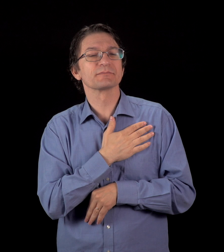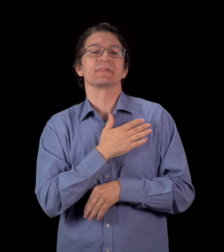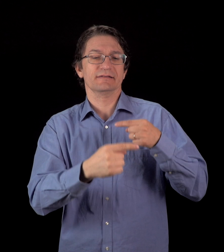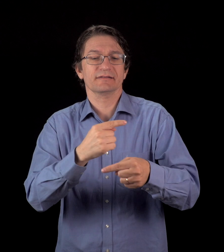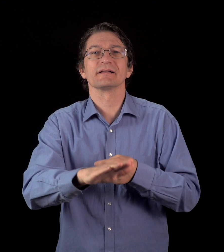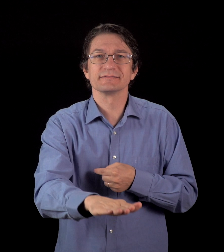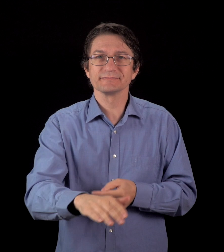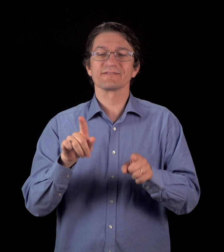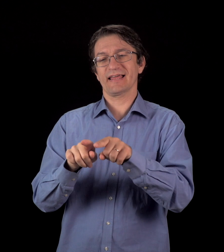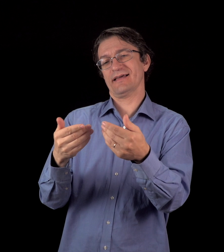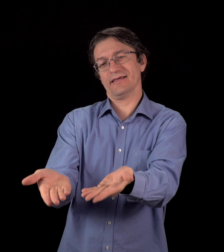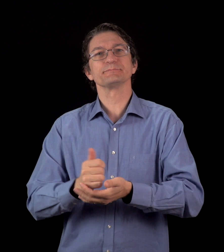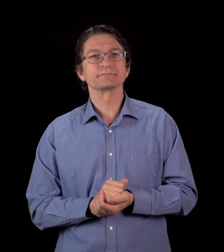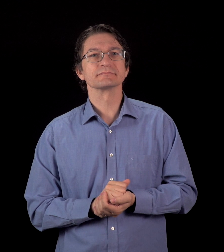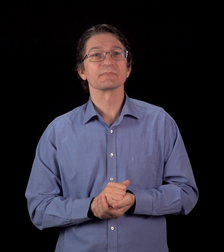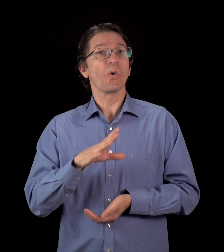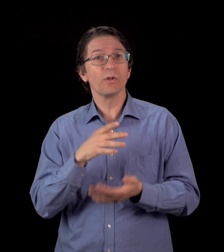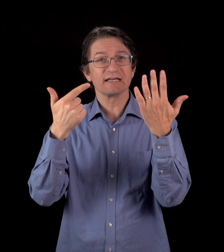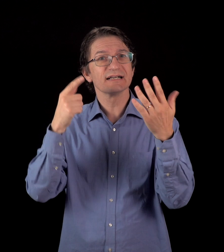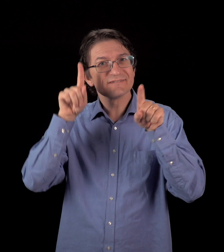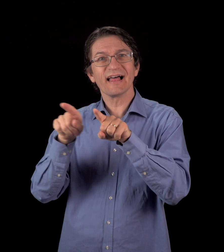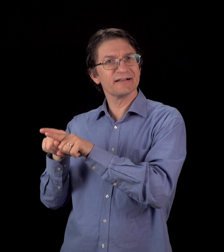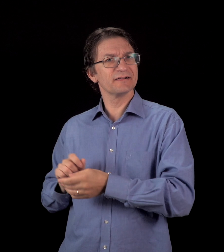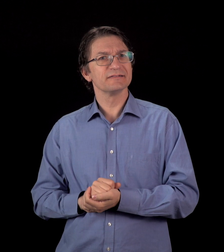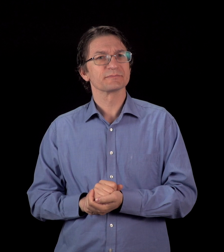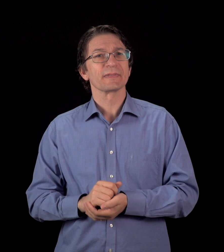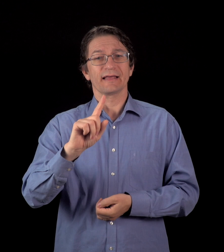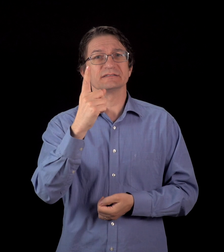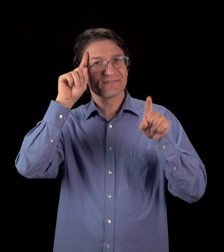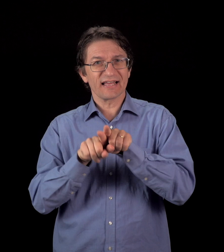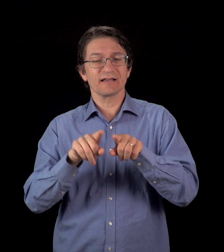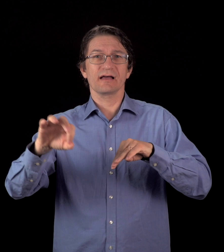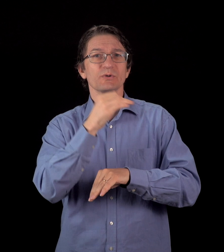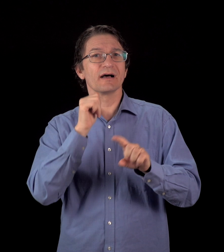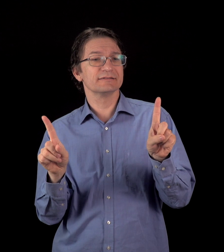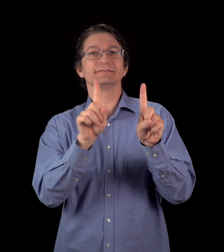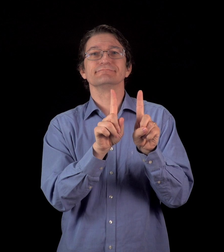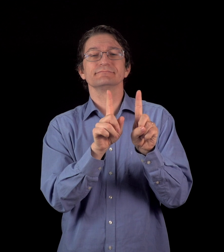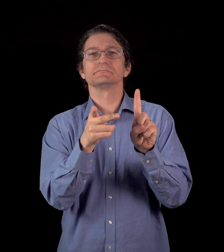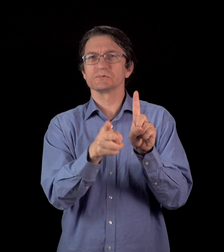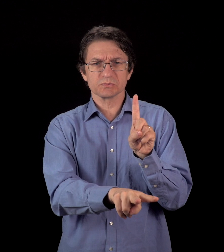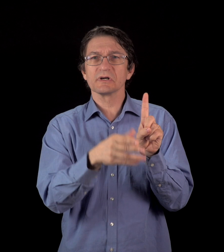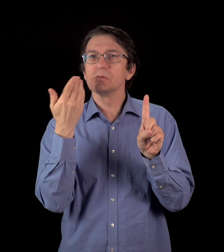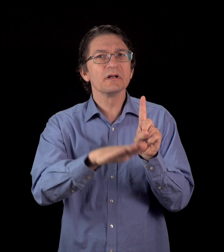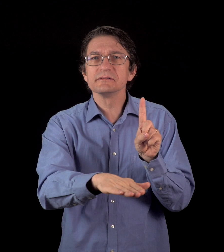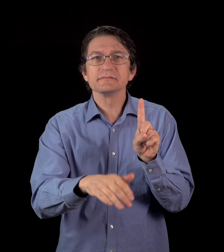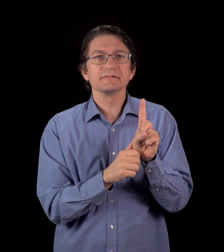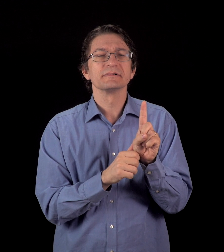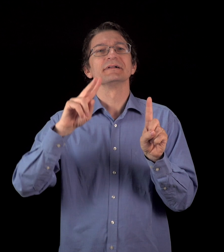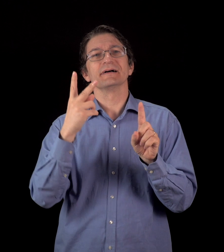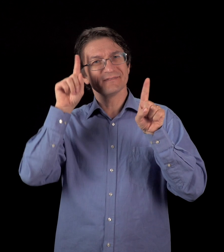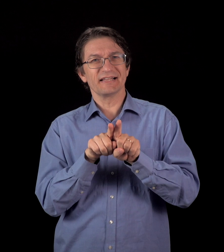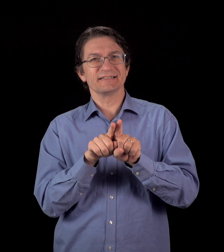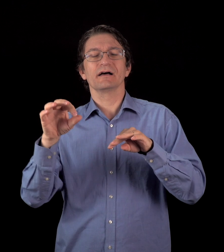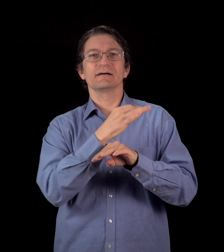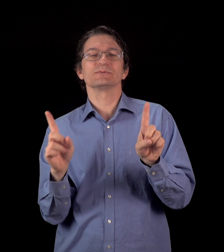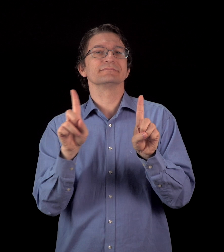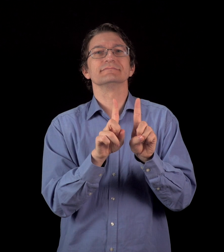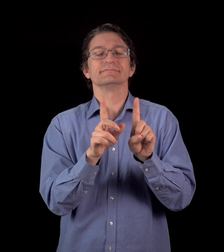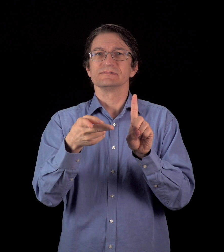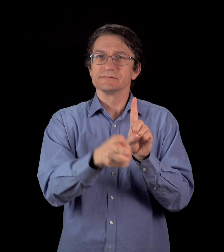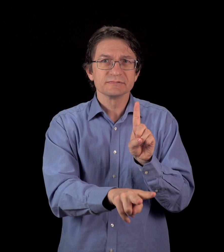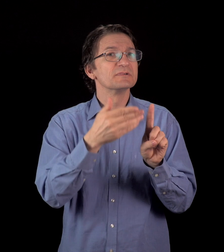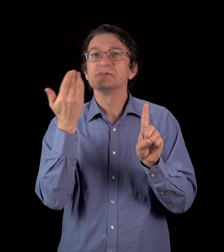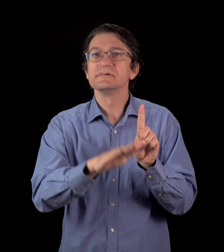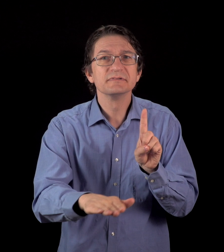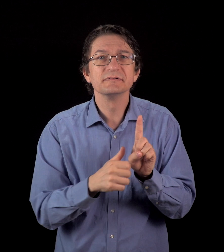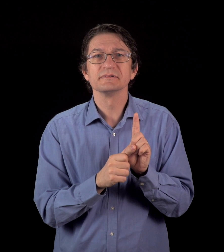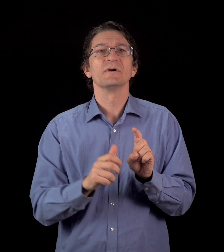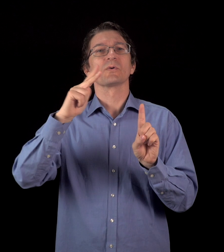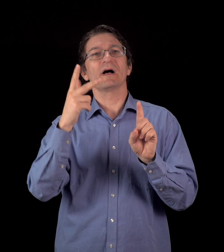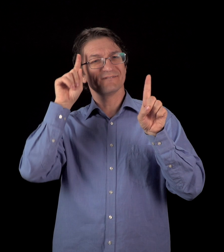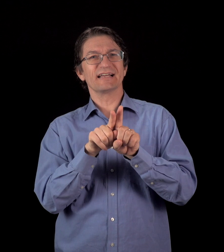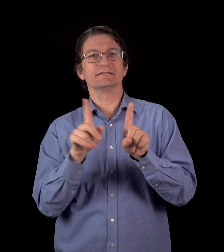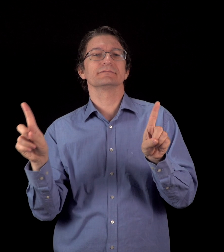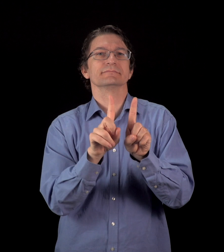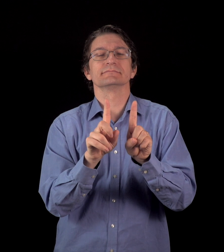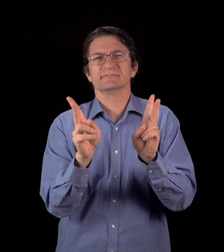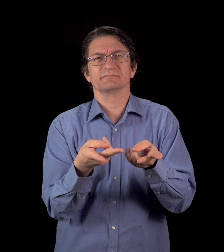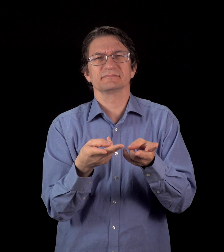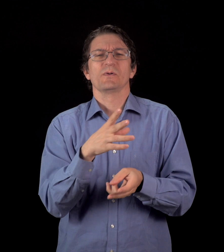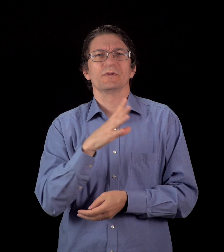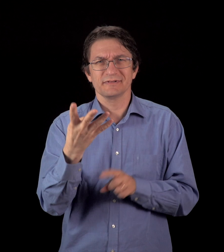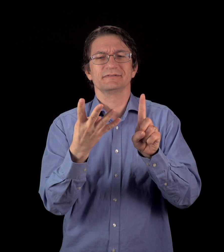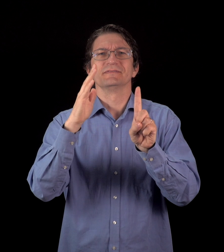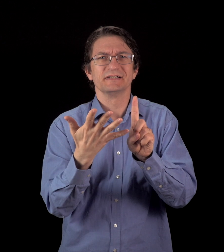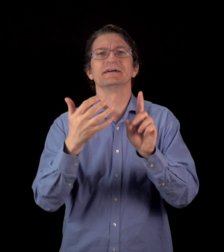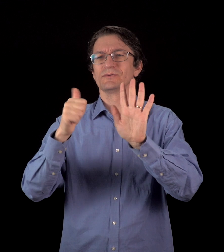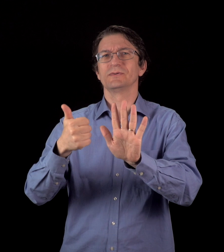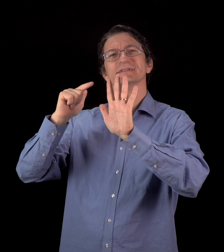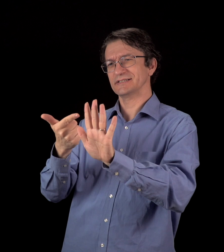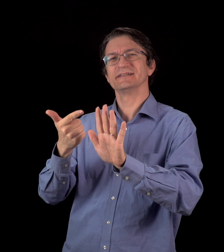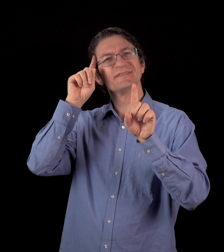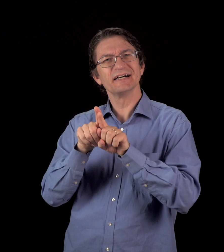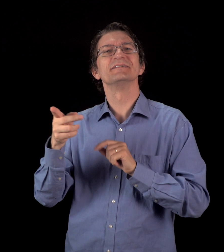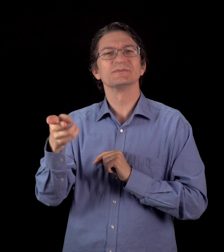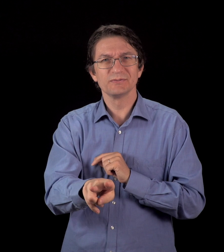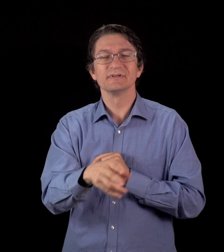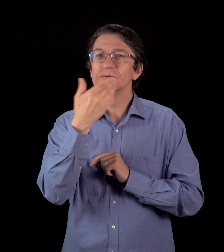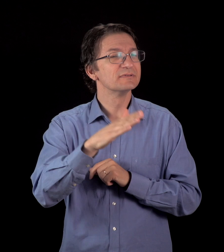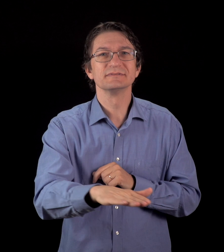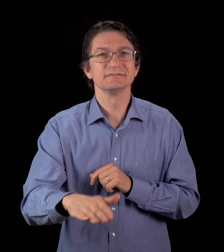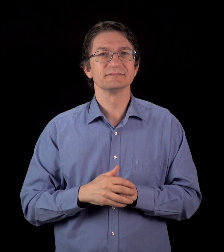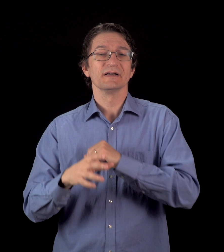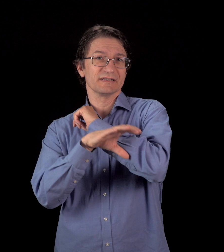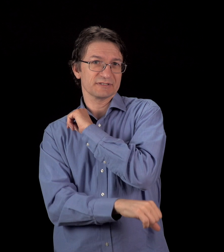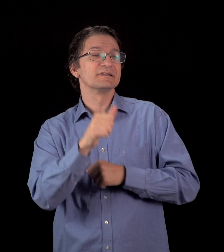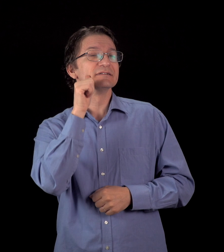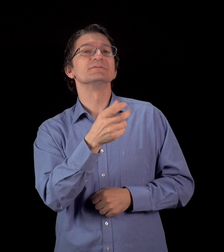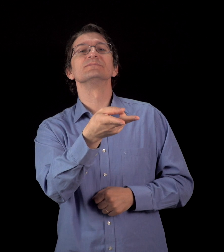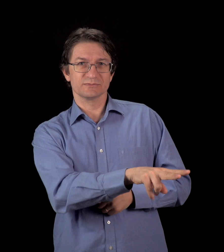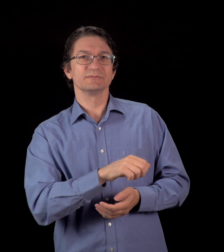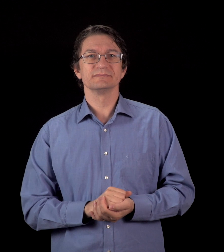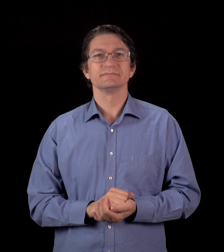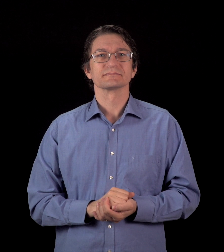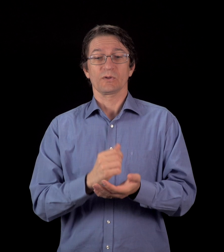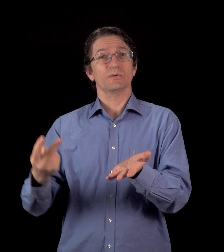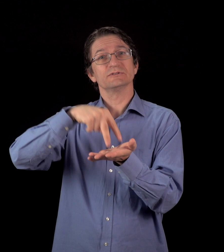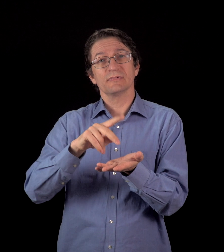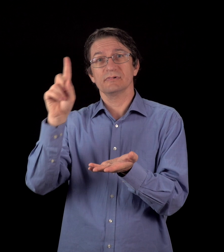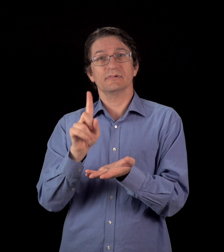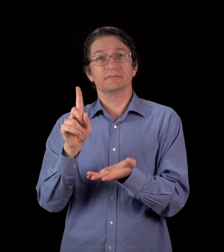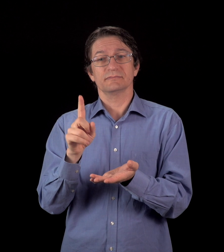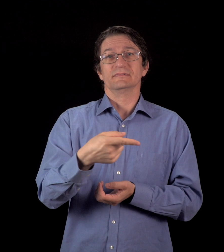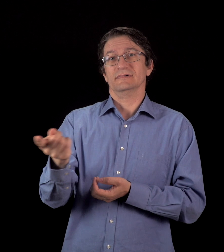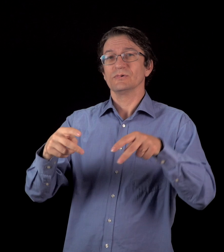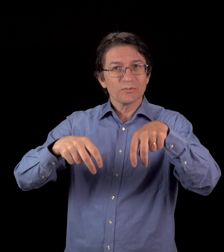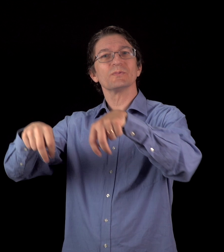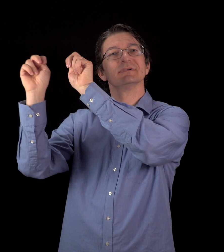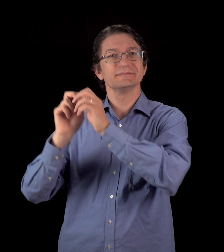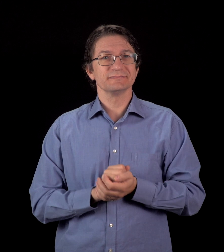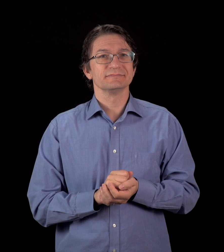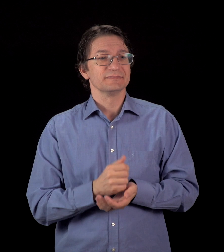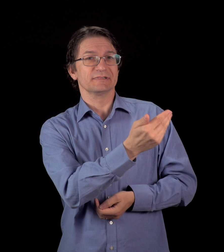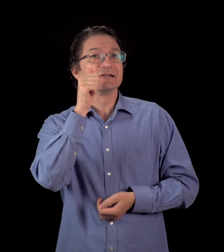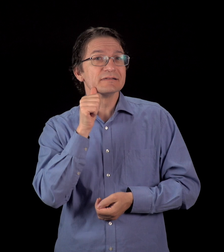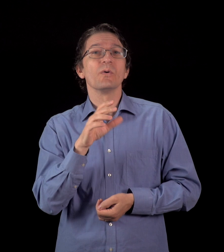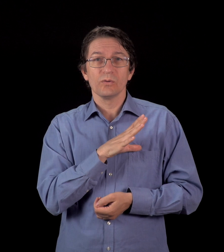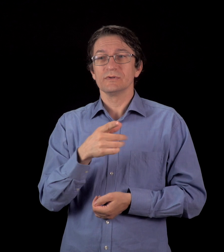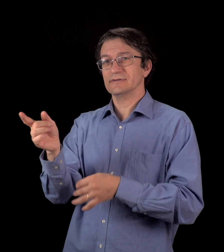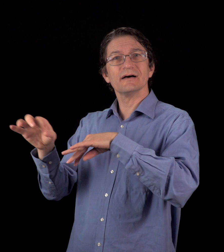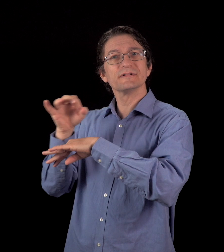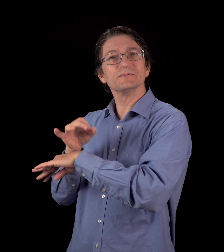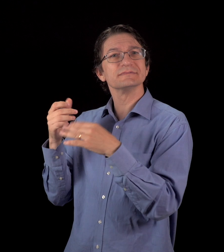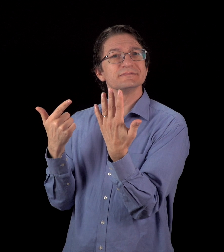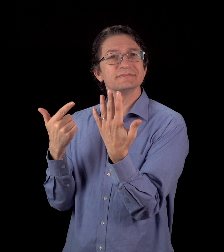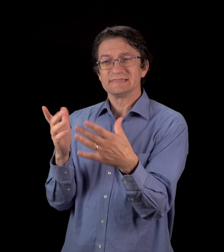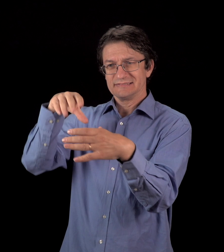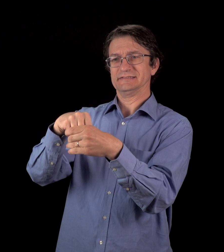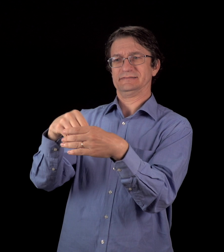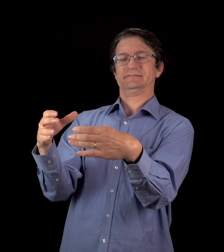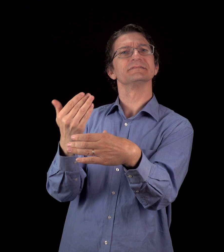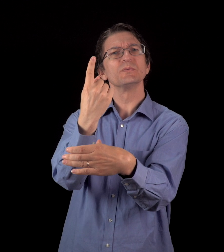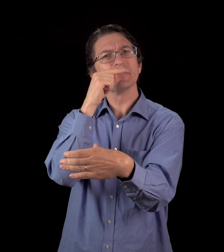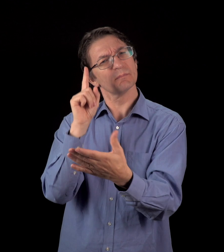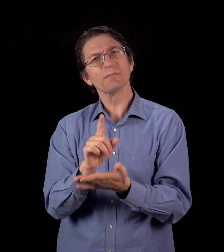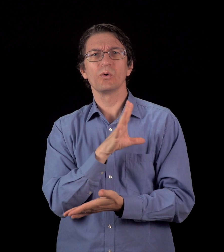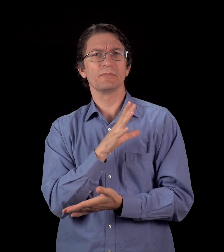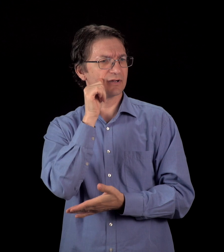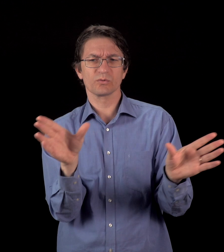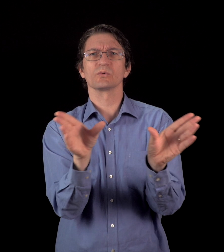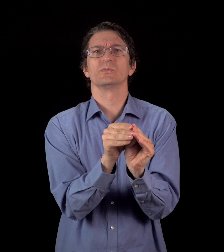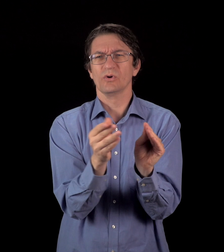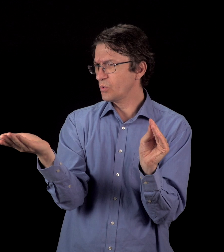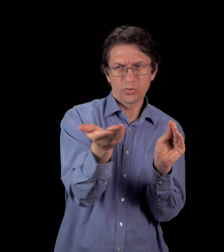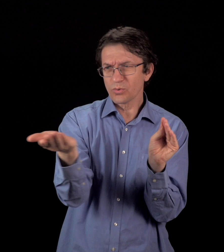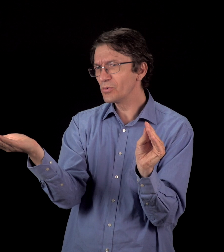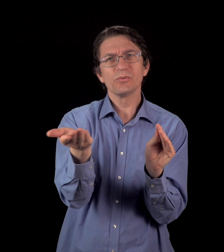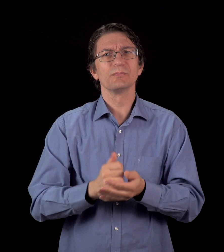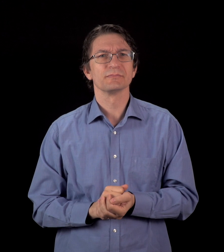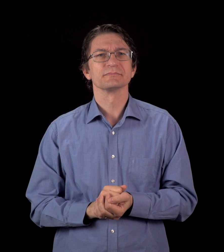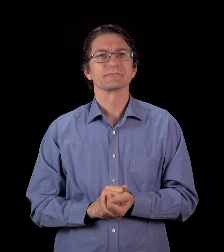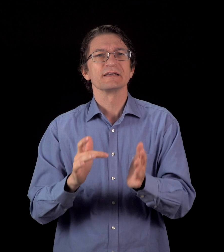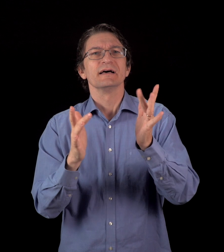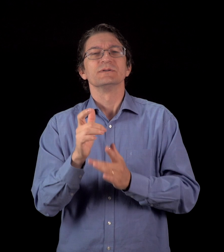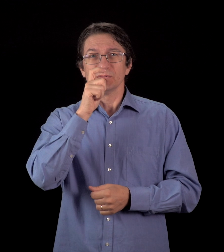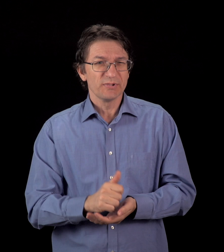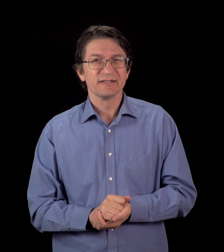The first one married and died, leaving no children. Then the second one married the widow, but he also died and left no children. And the third did likewise. In this way, none of the seven left any children. And last of all, the woman died. In the resurrection, then, whose wife will she be?